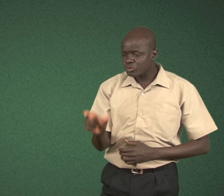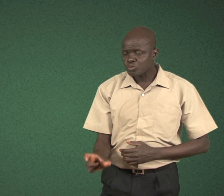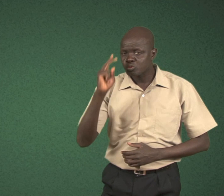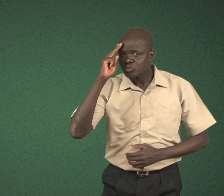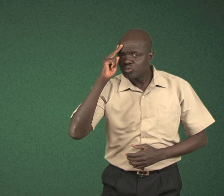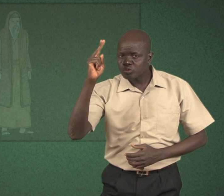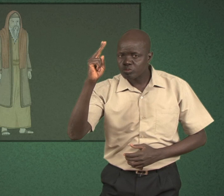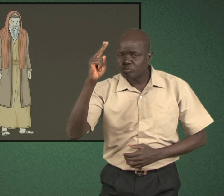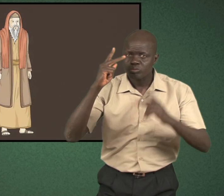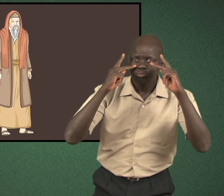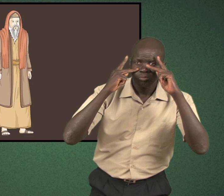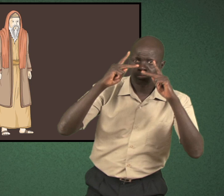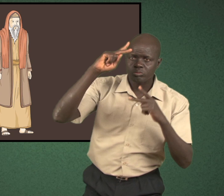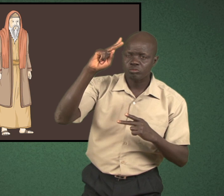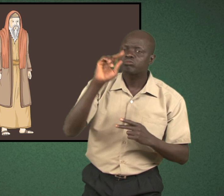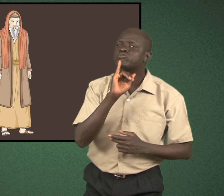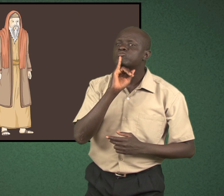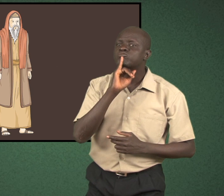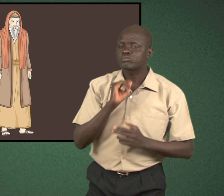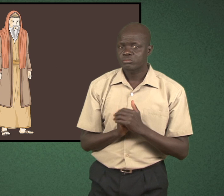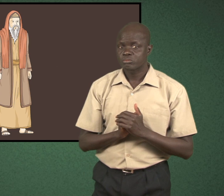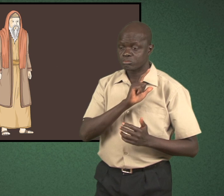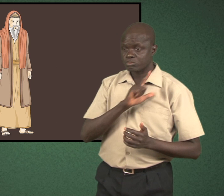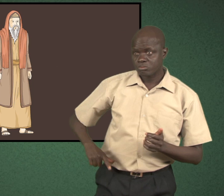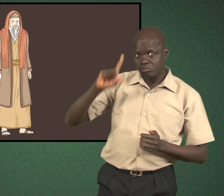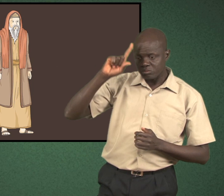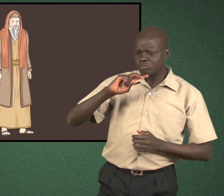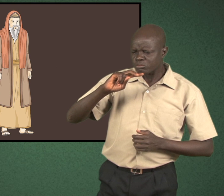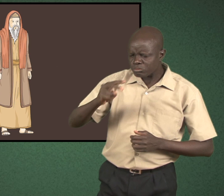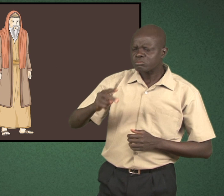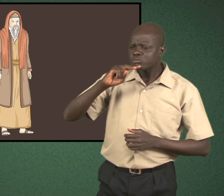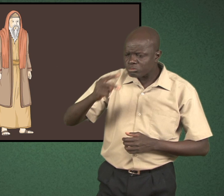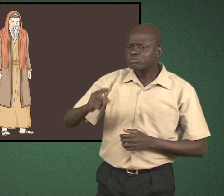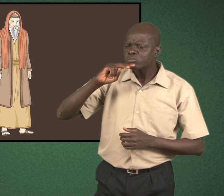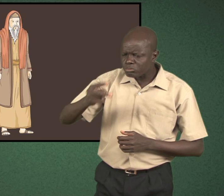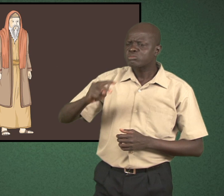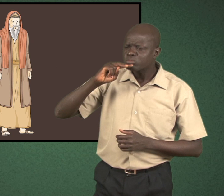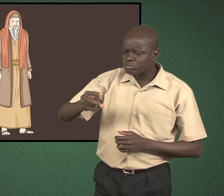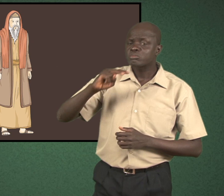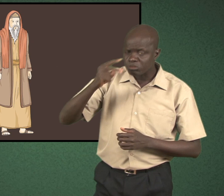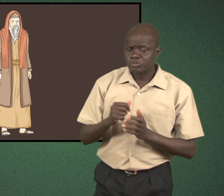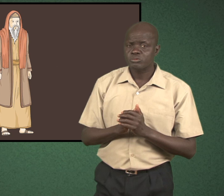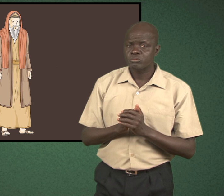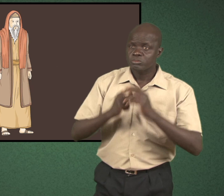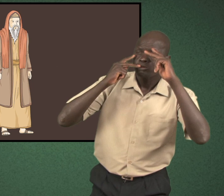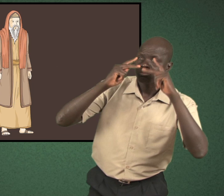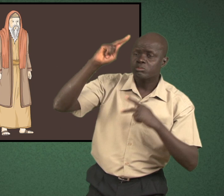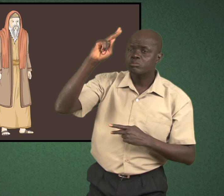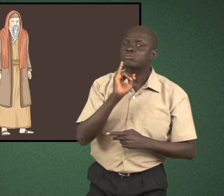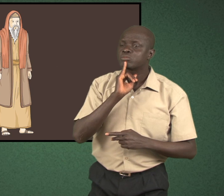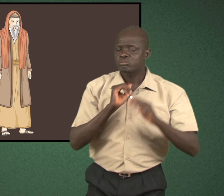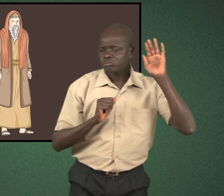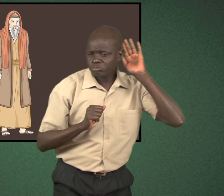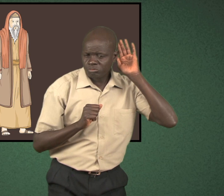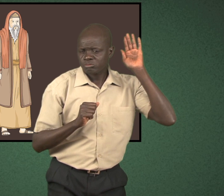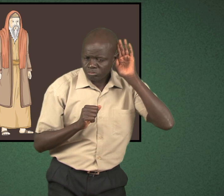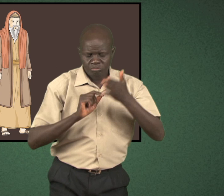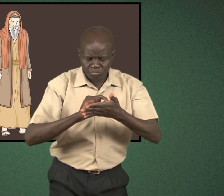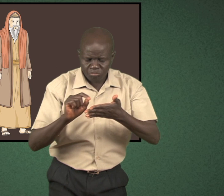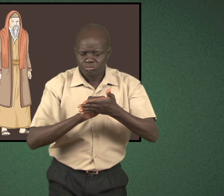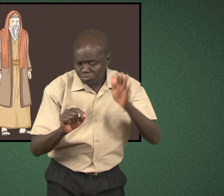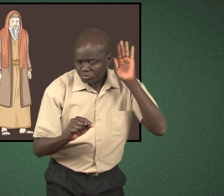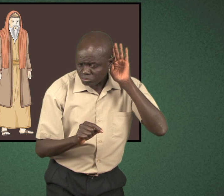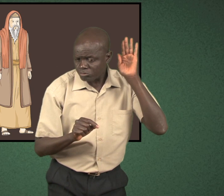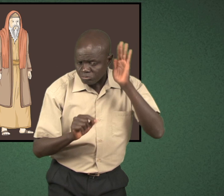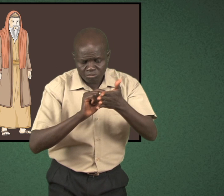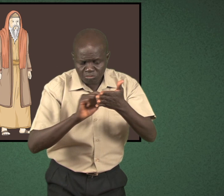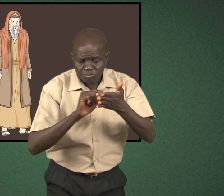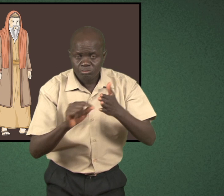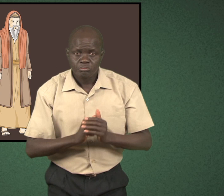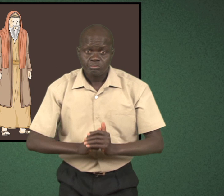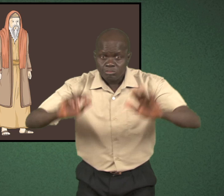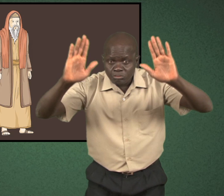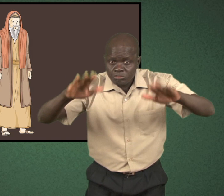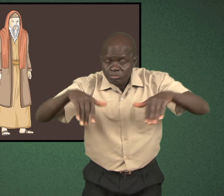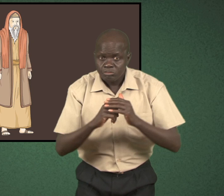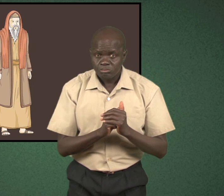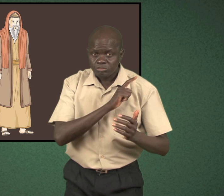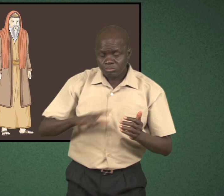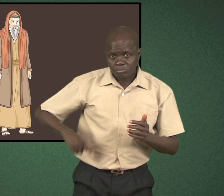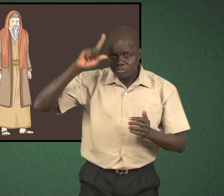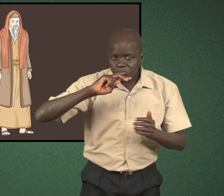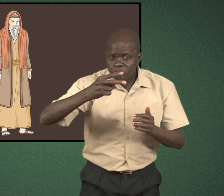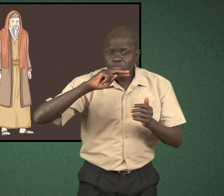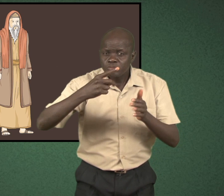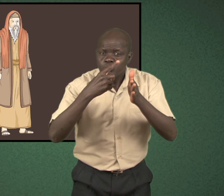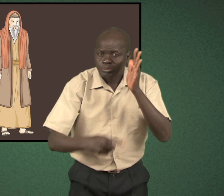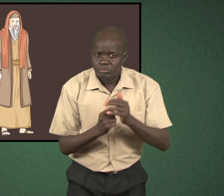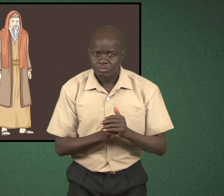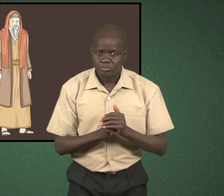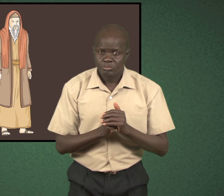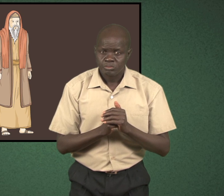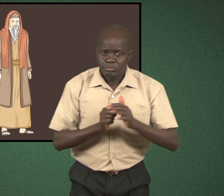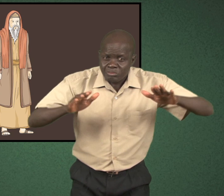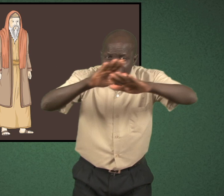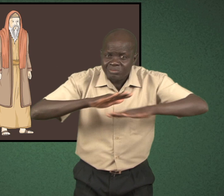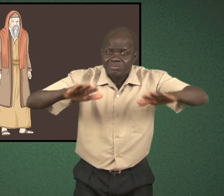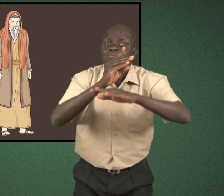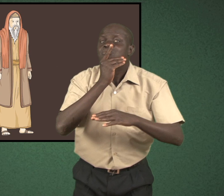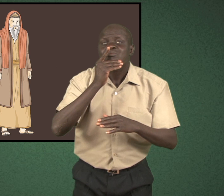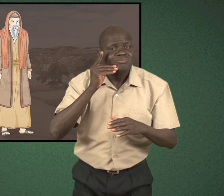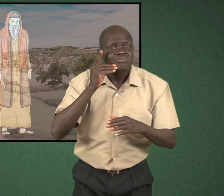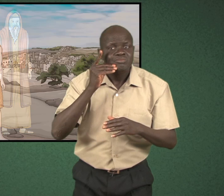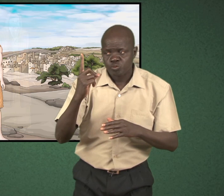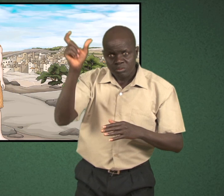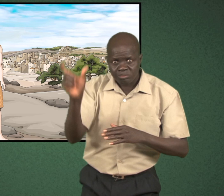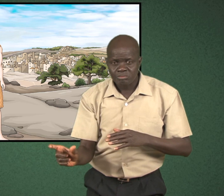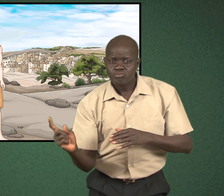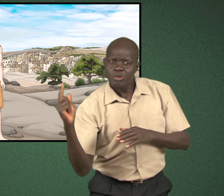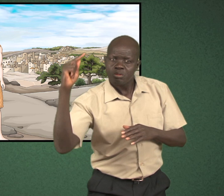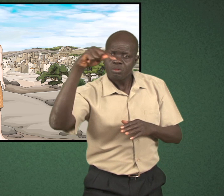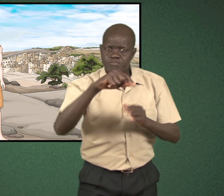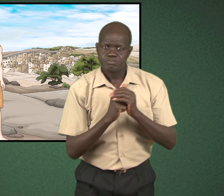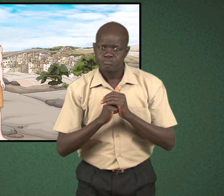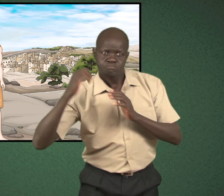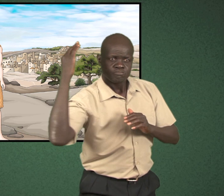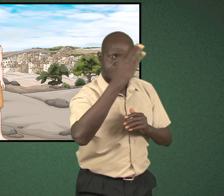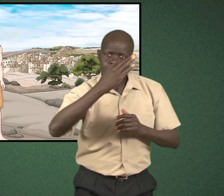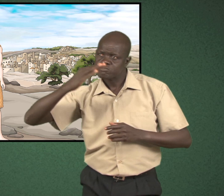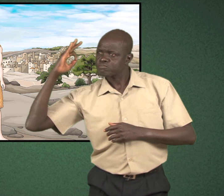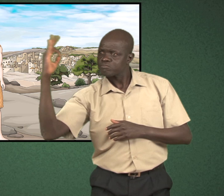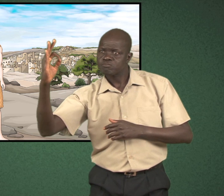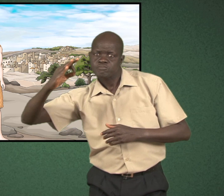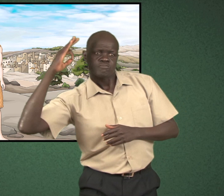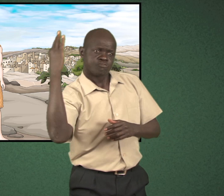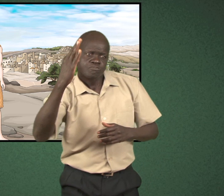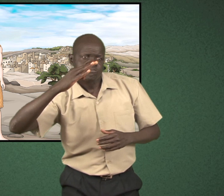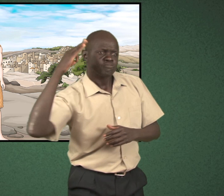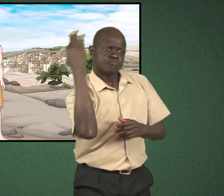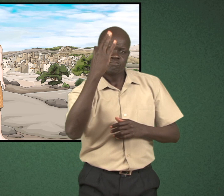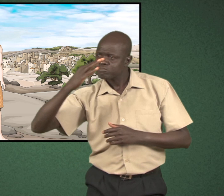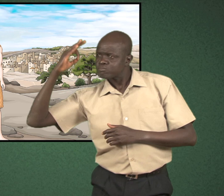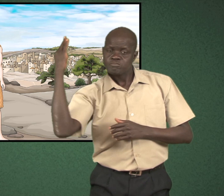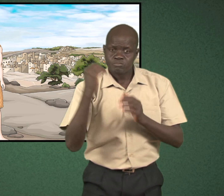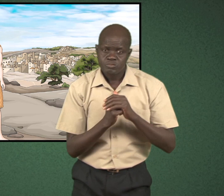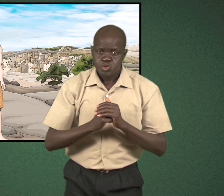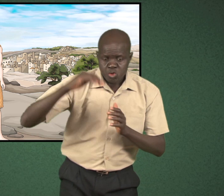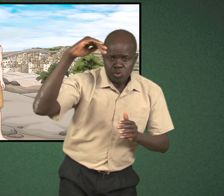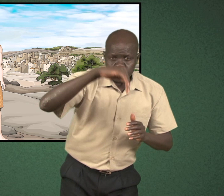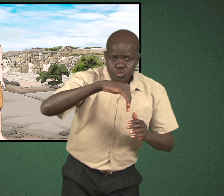In those days John the Baptist came, preaching in the wilderness of Judea and saying, “Repent, for the kingdom of heaven is near.”